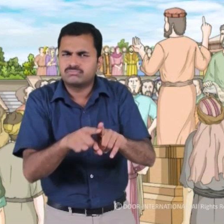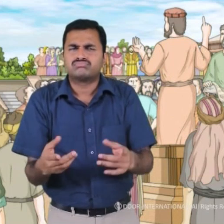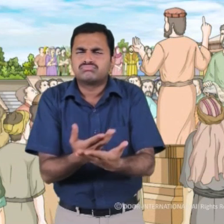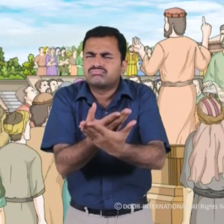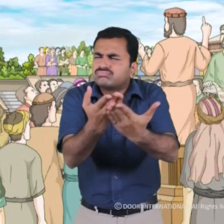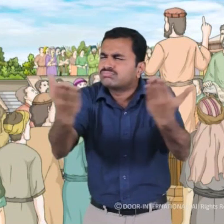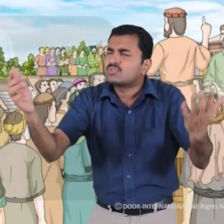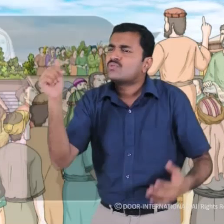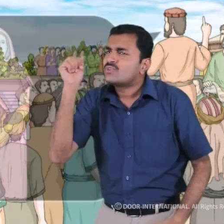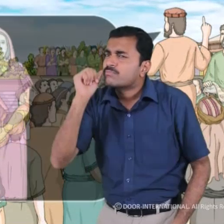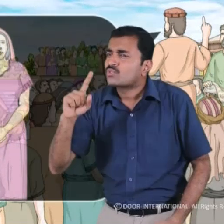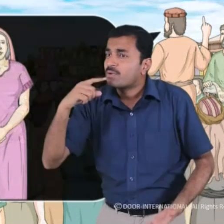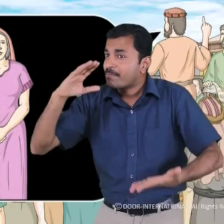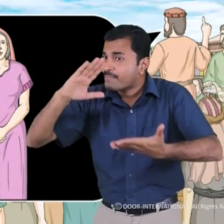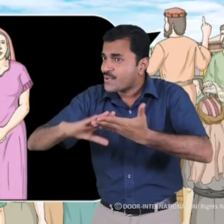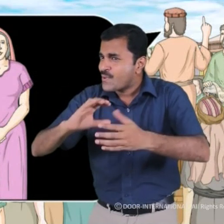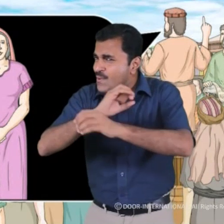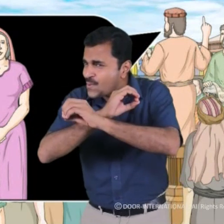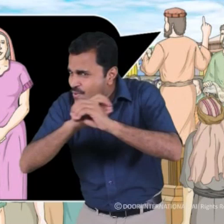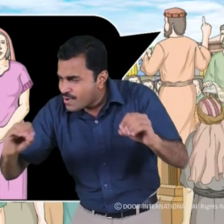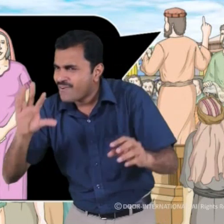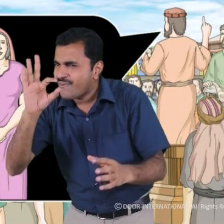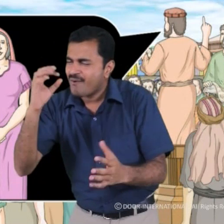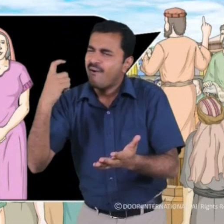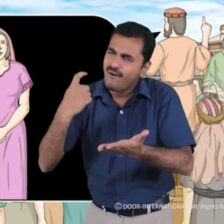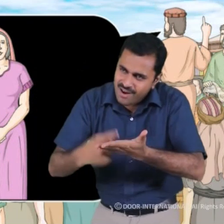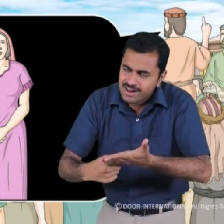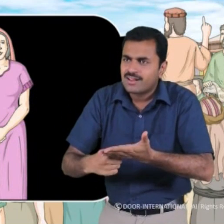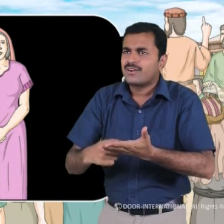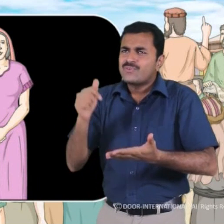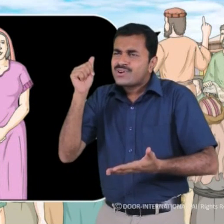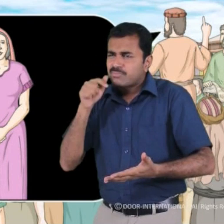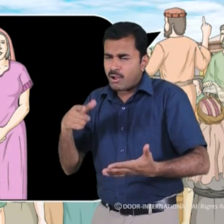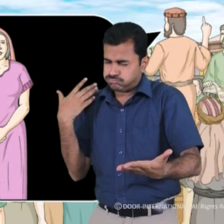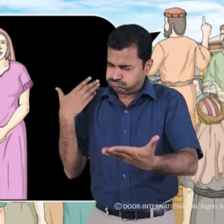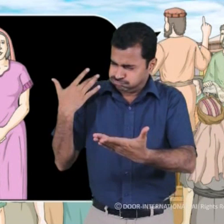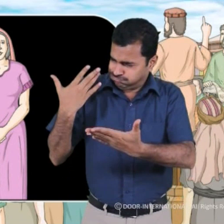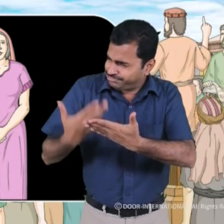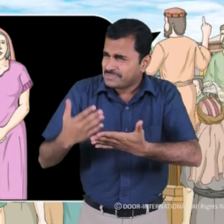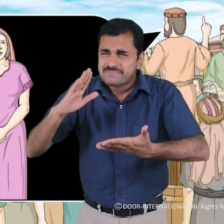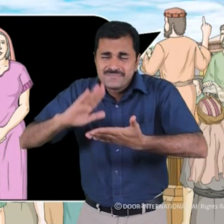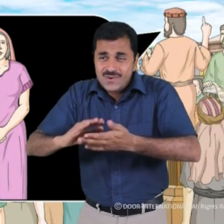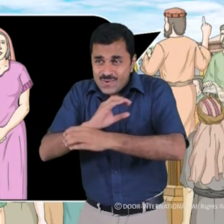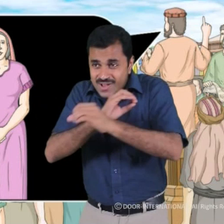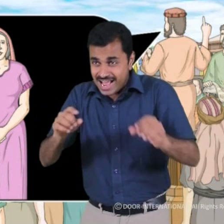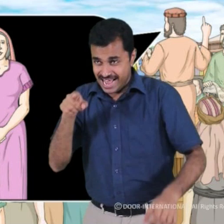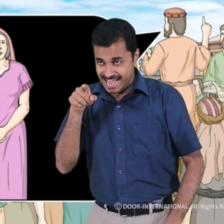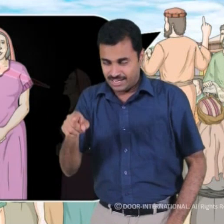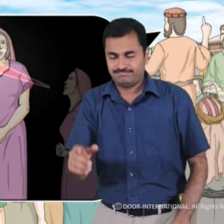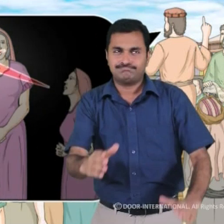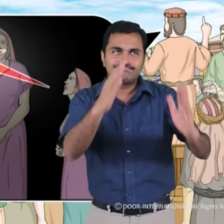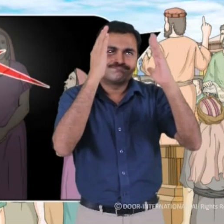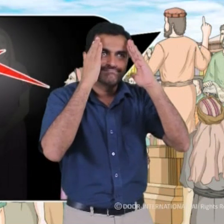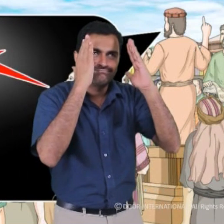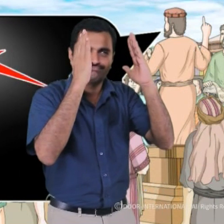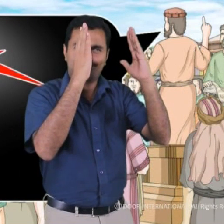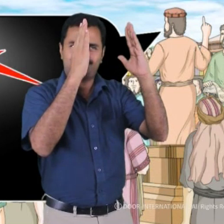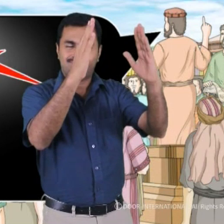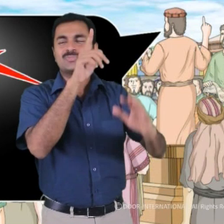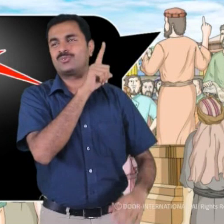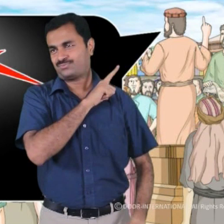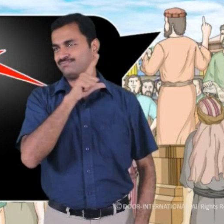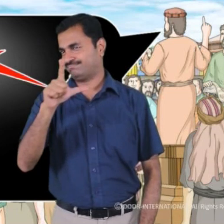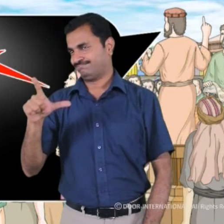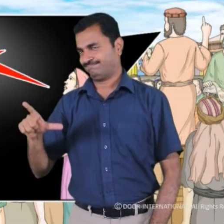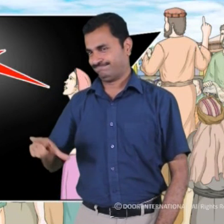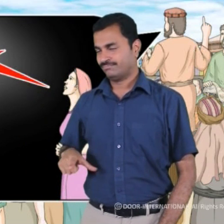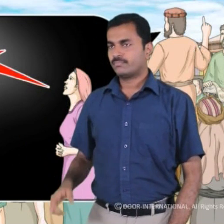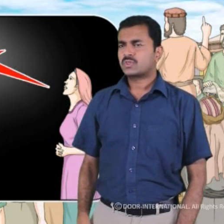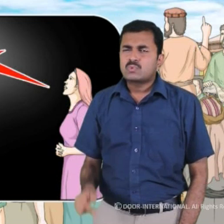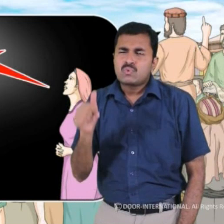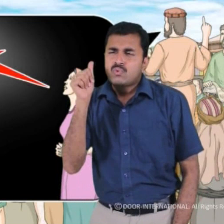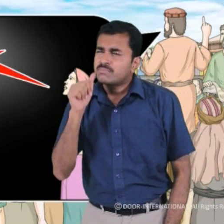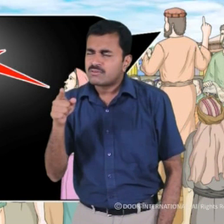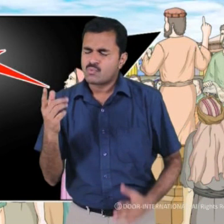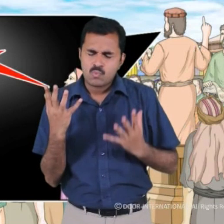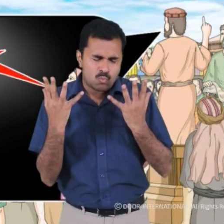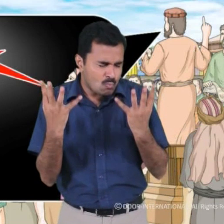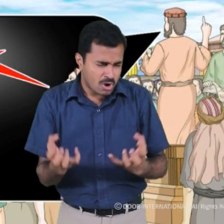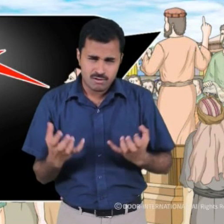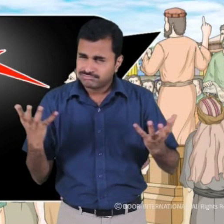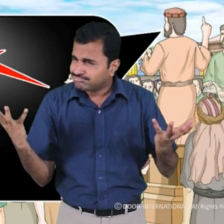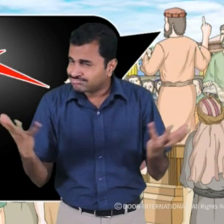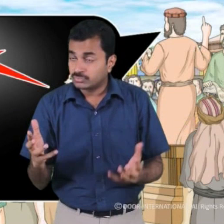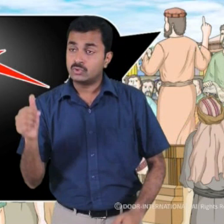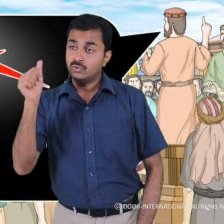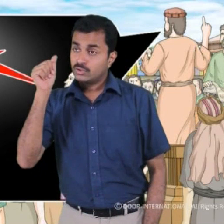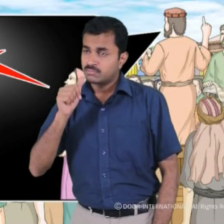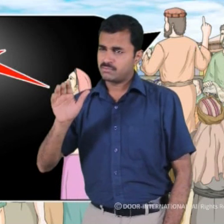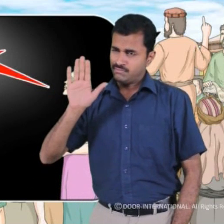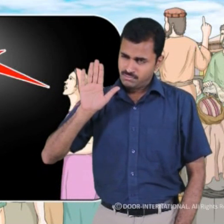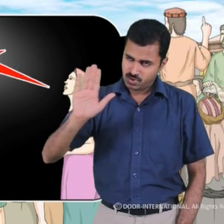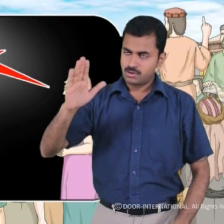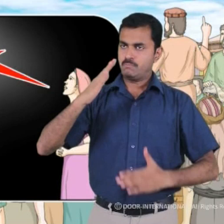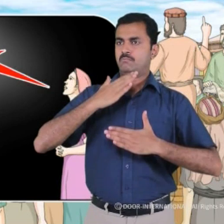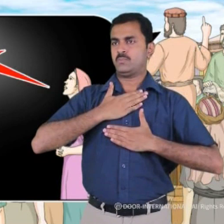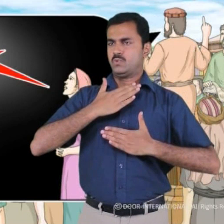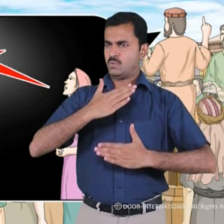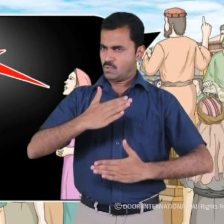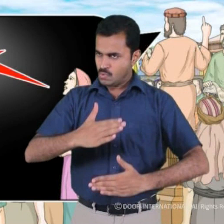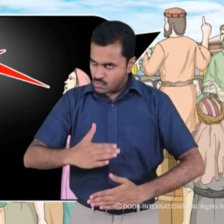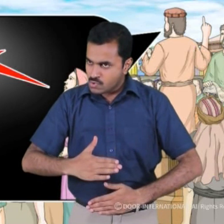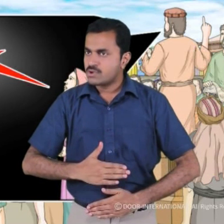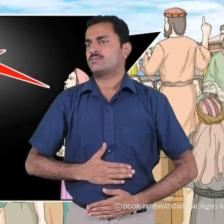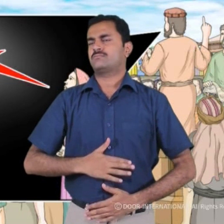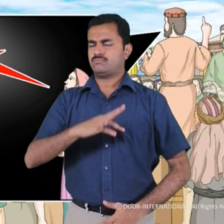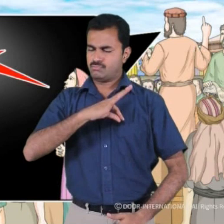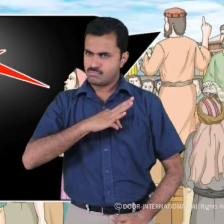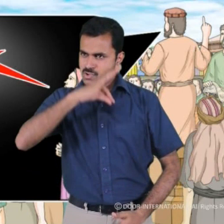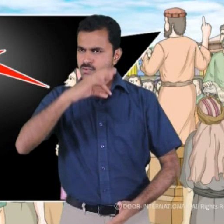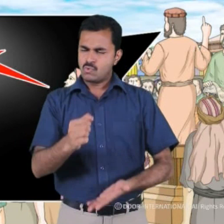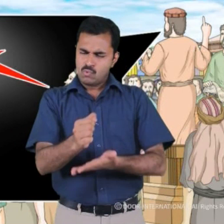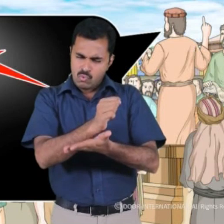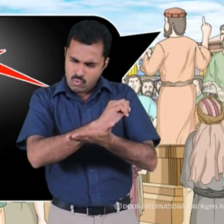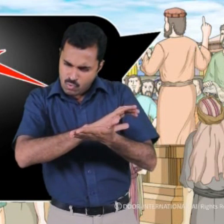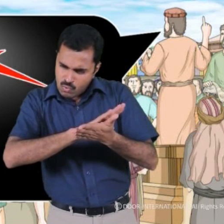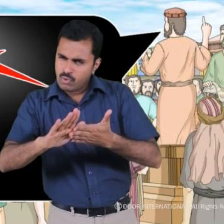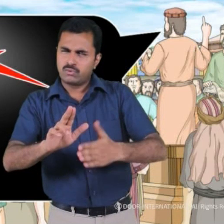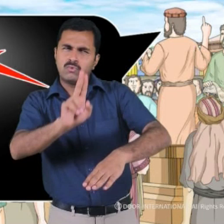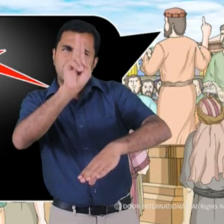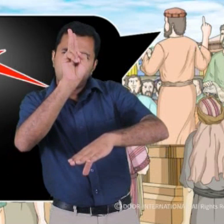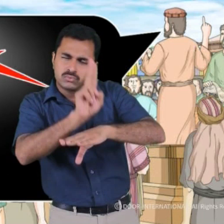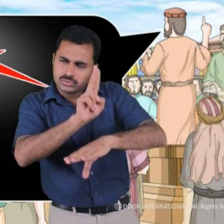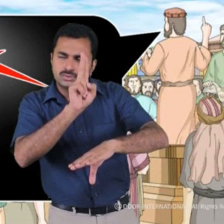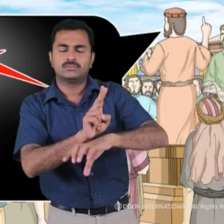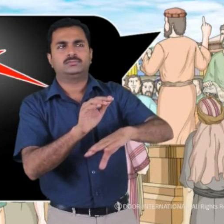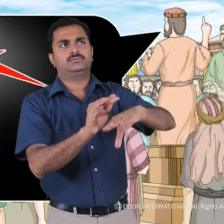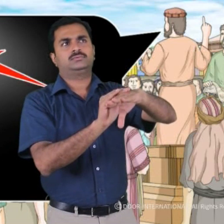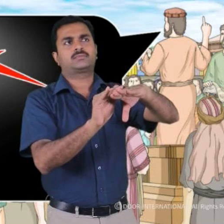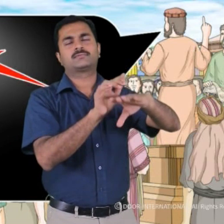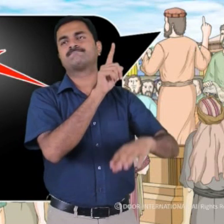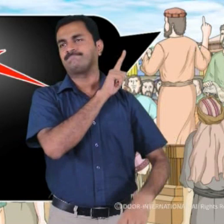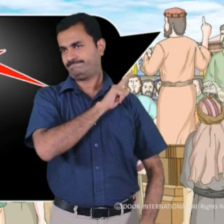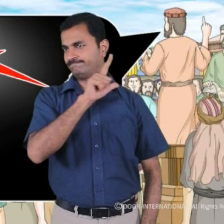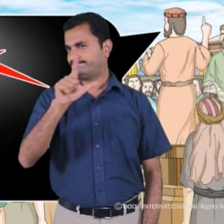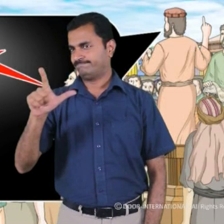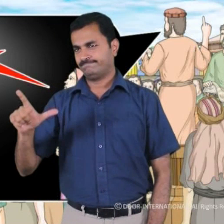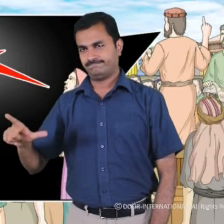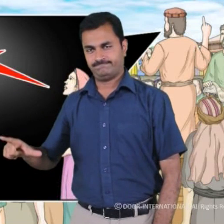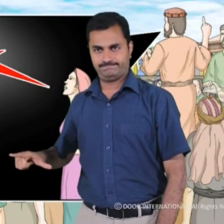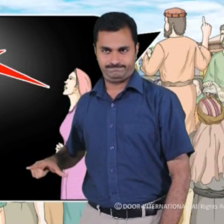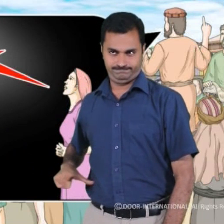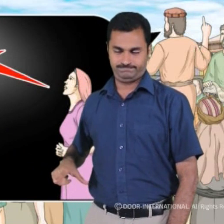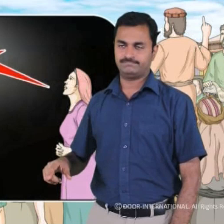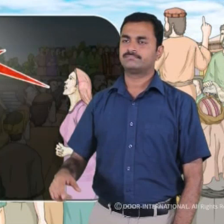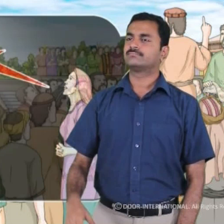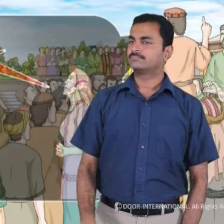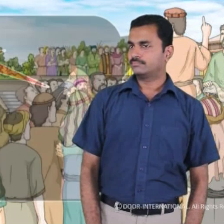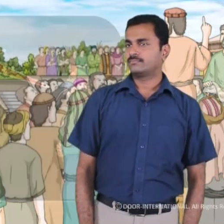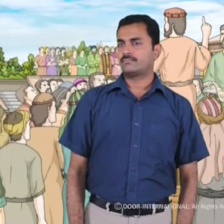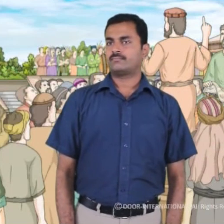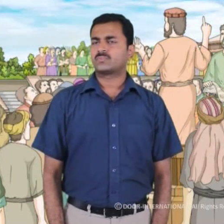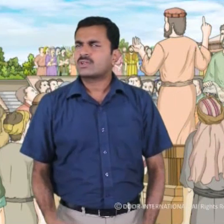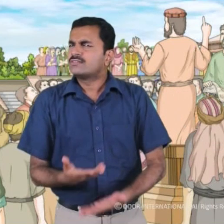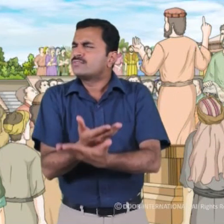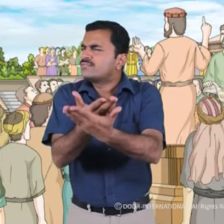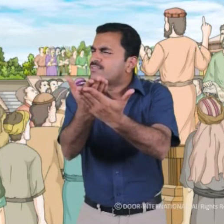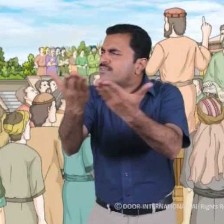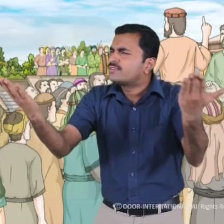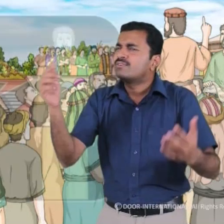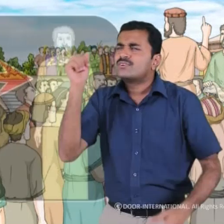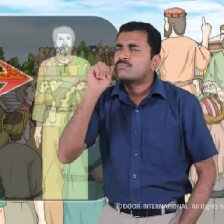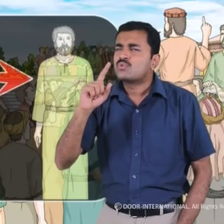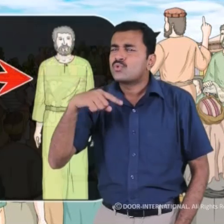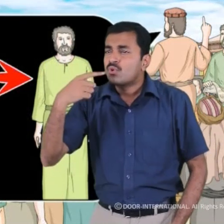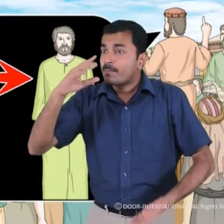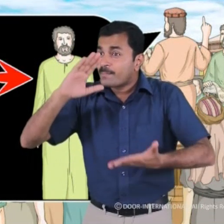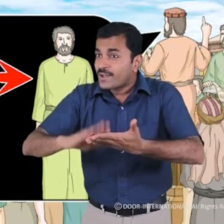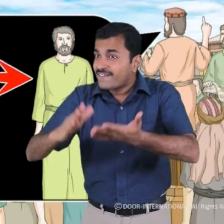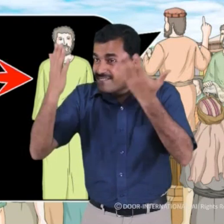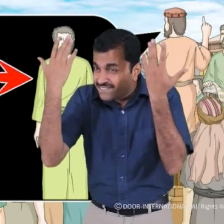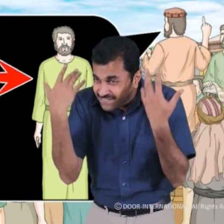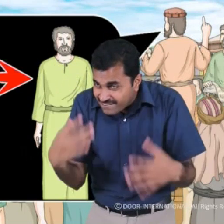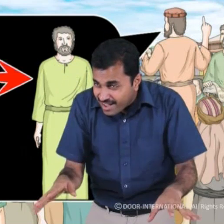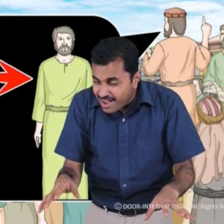The unmarried woman or virgin is concerned about the work of the Lord, how she can be holy in both body and spirit.